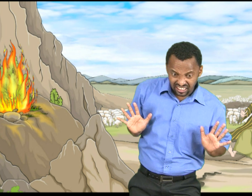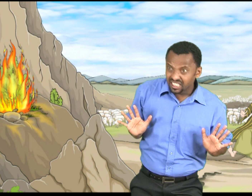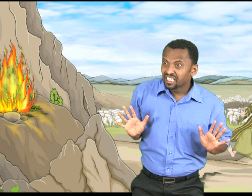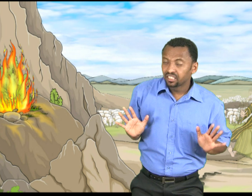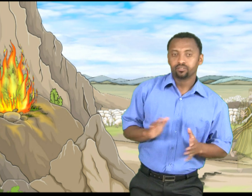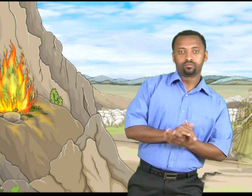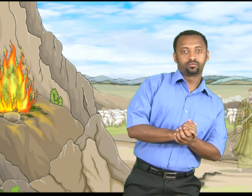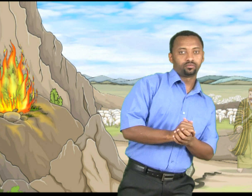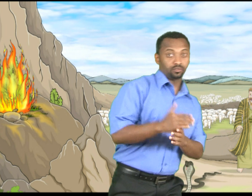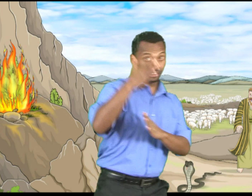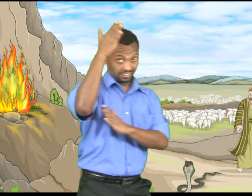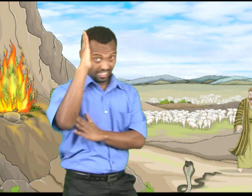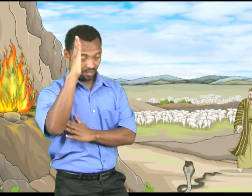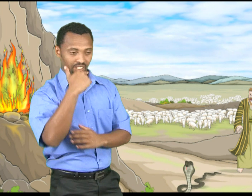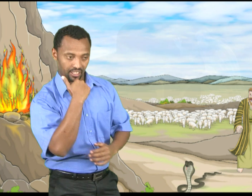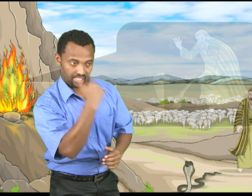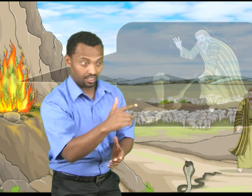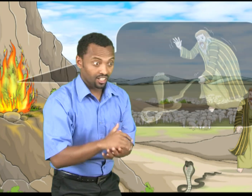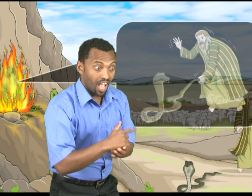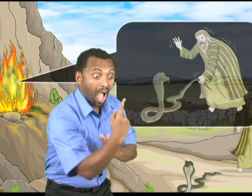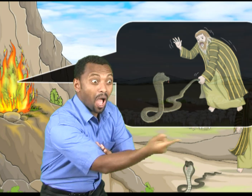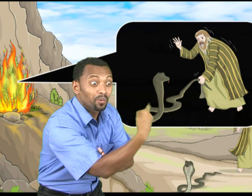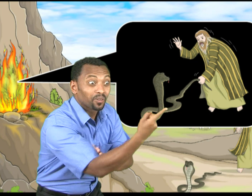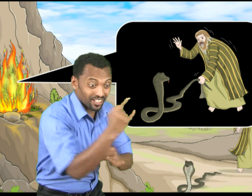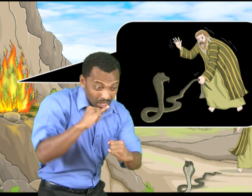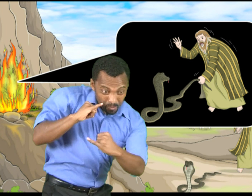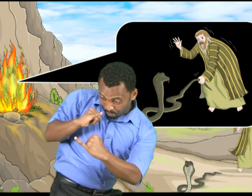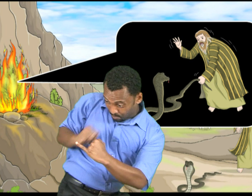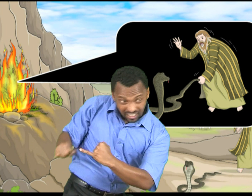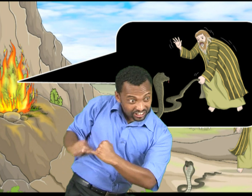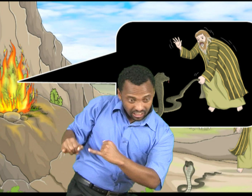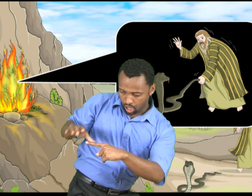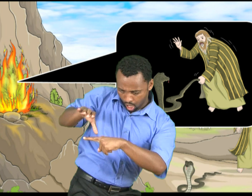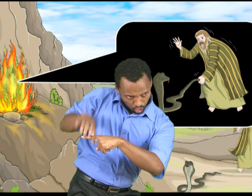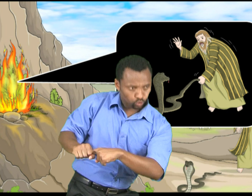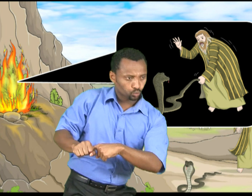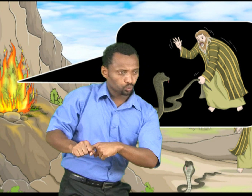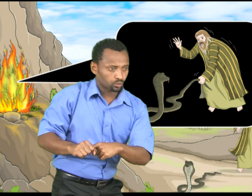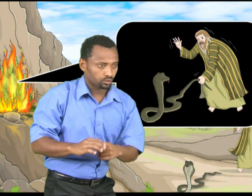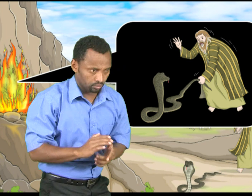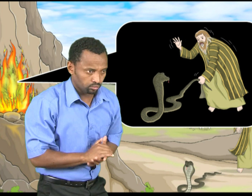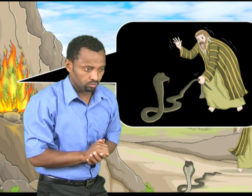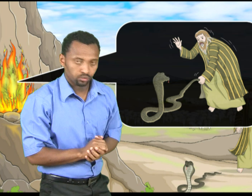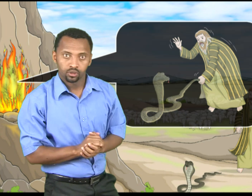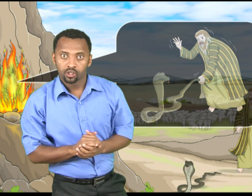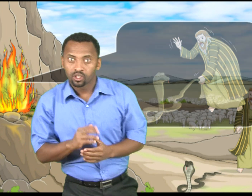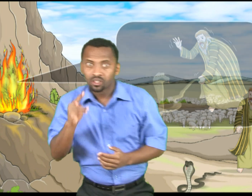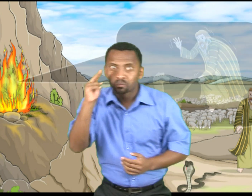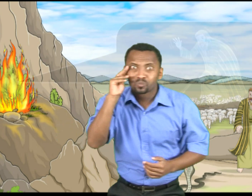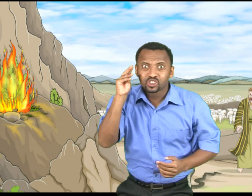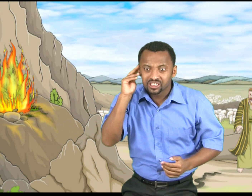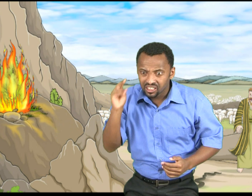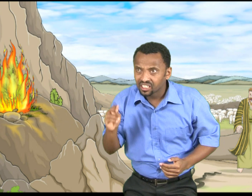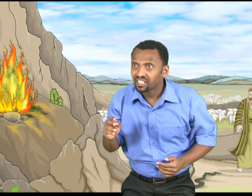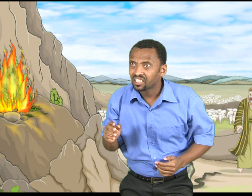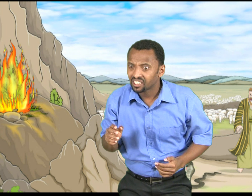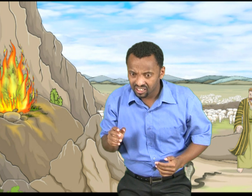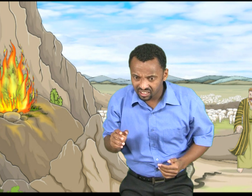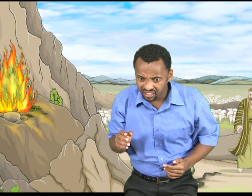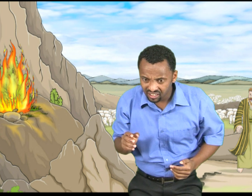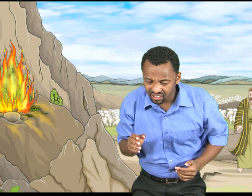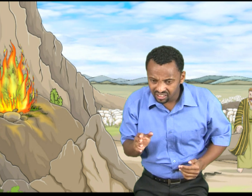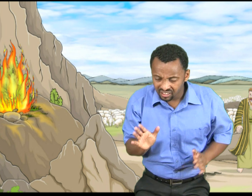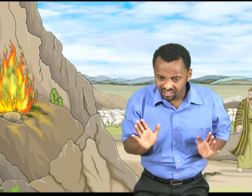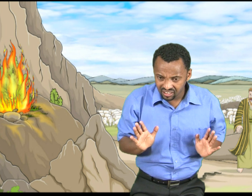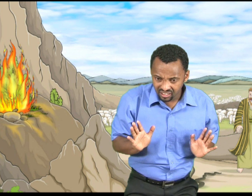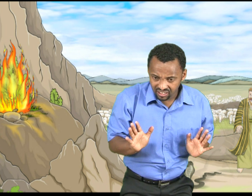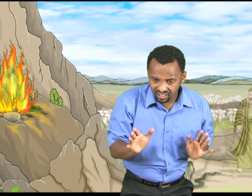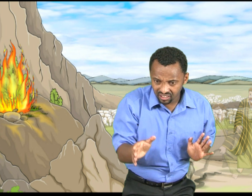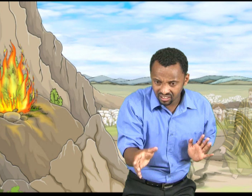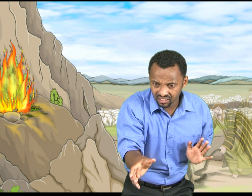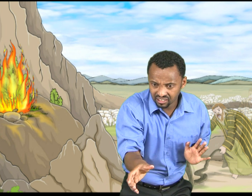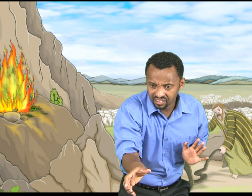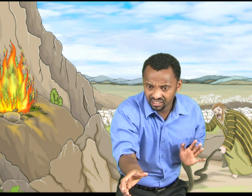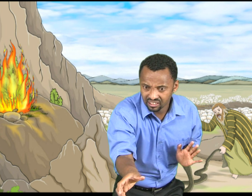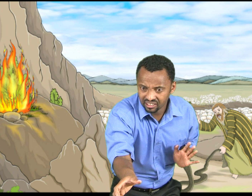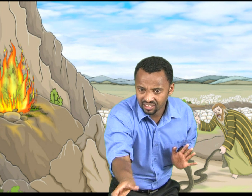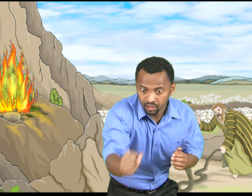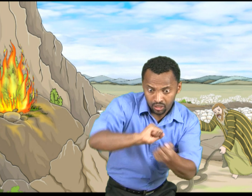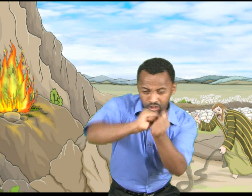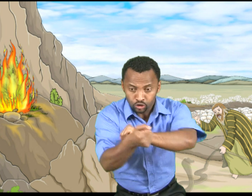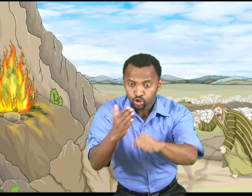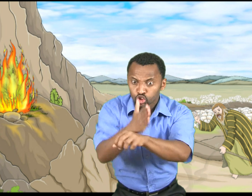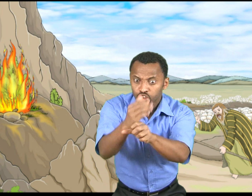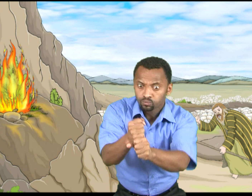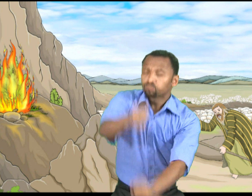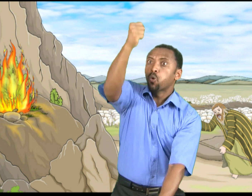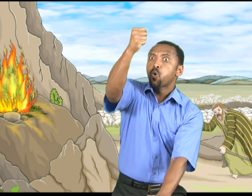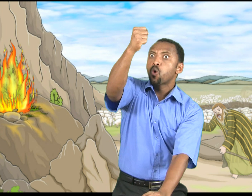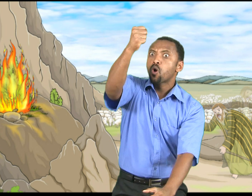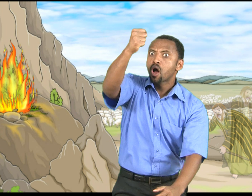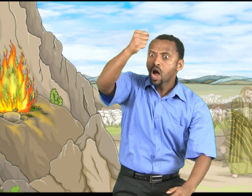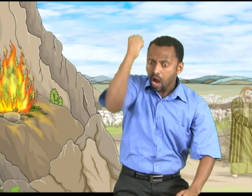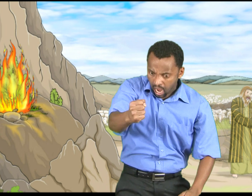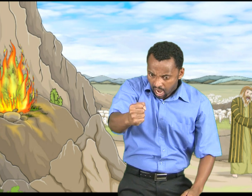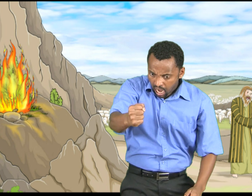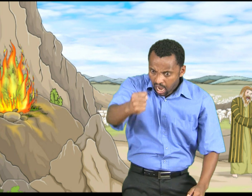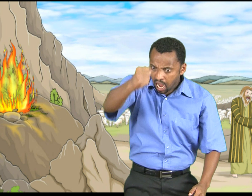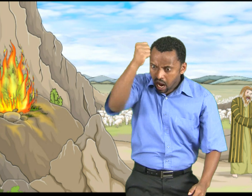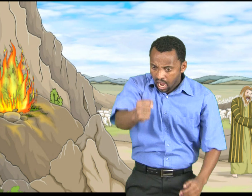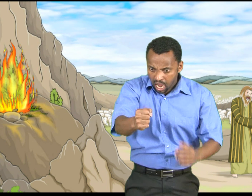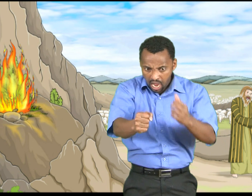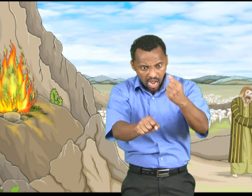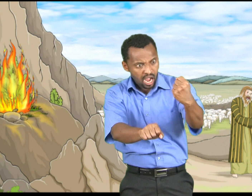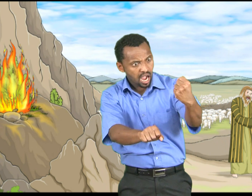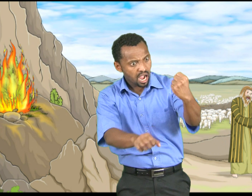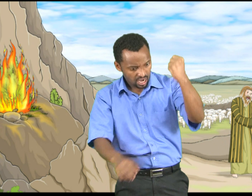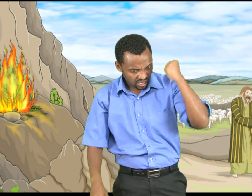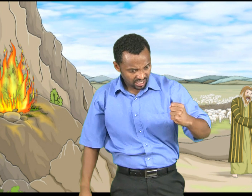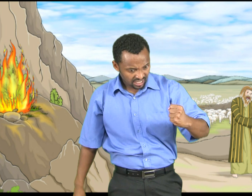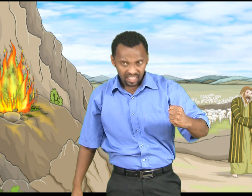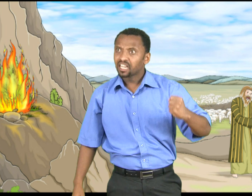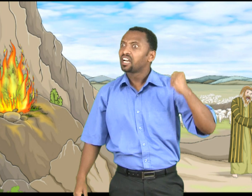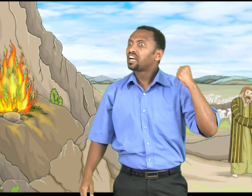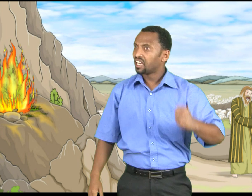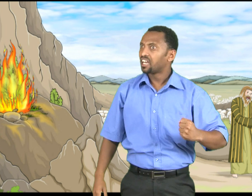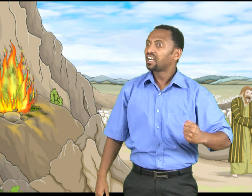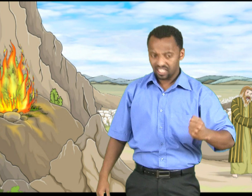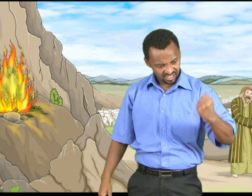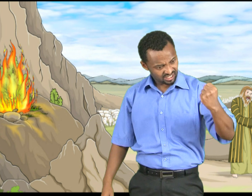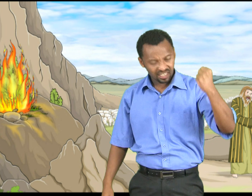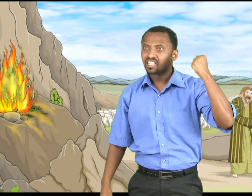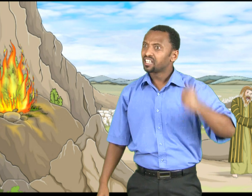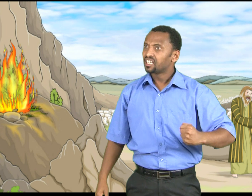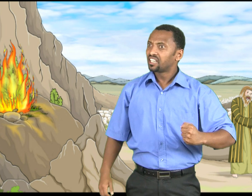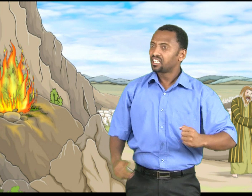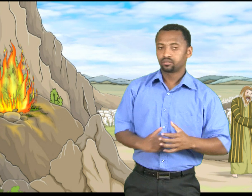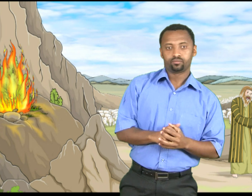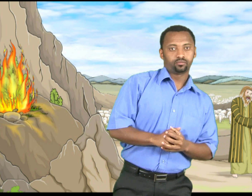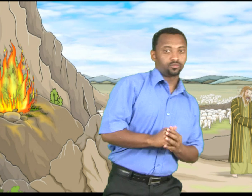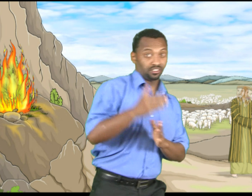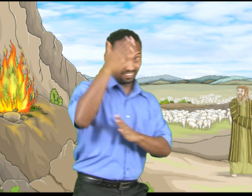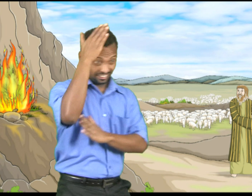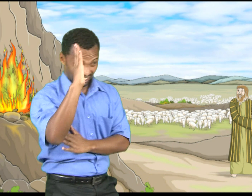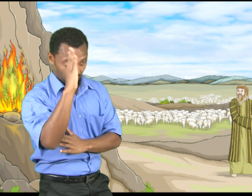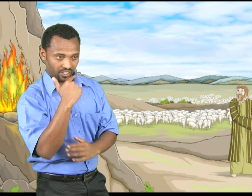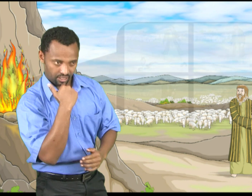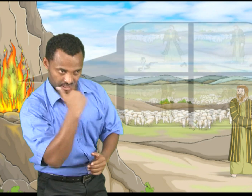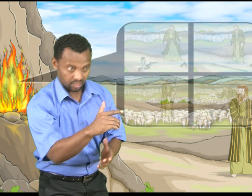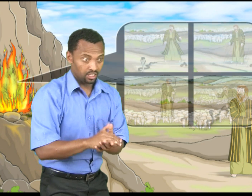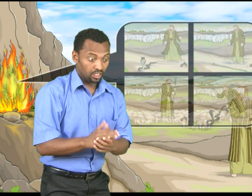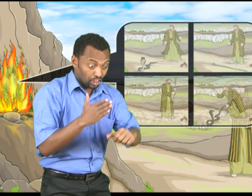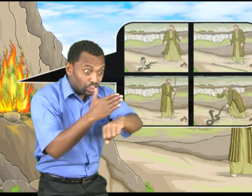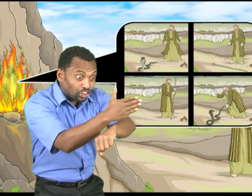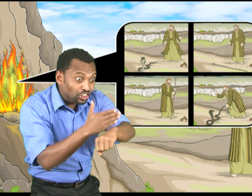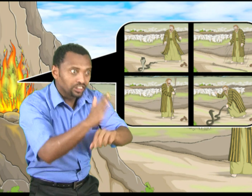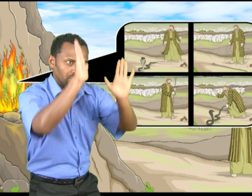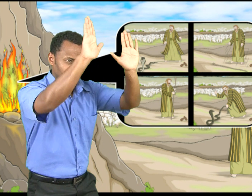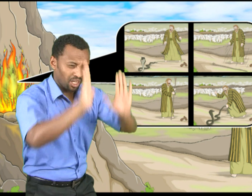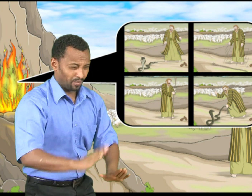“Stretch out your hand and grab it by the tail,” the LORD said to Moses, who reached out his hand and caught the snake, and it turned back into a staff in his hand.